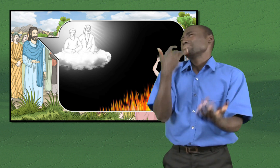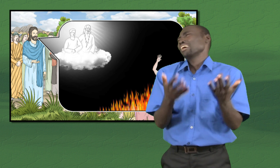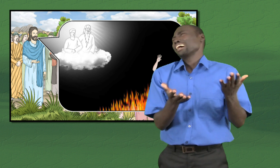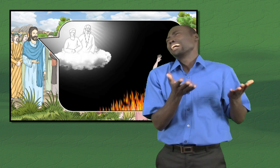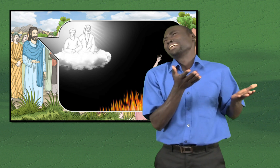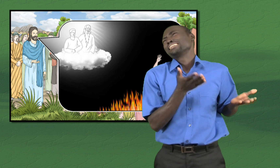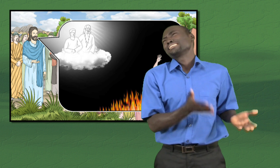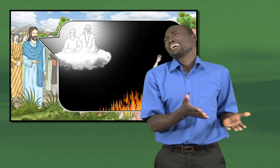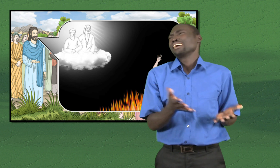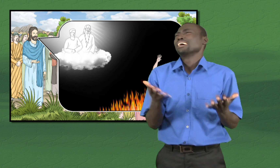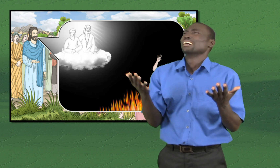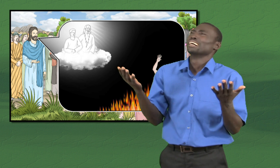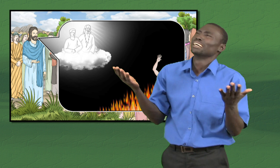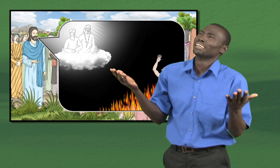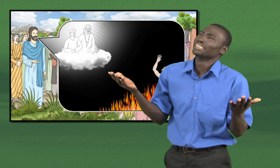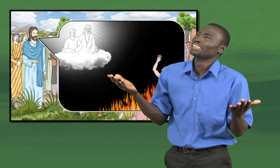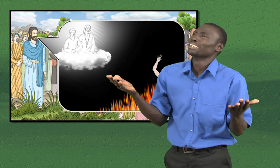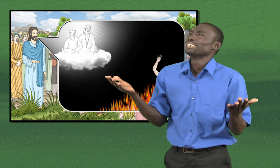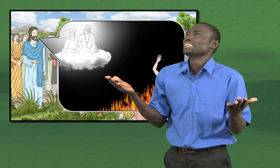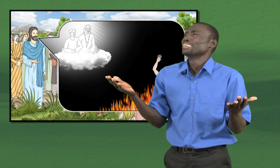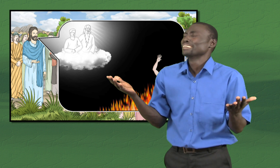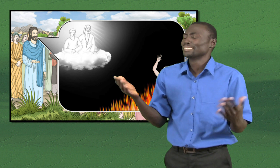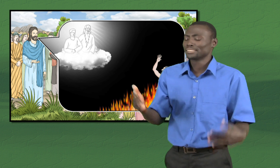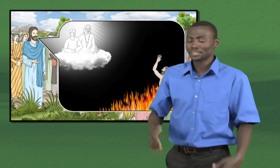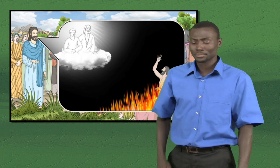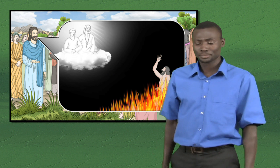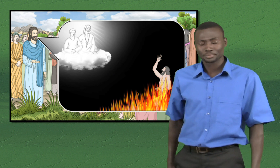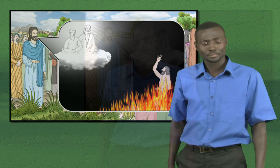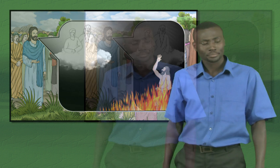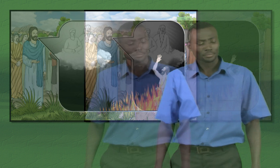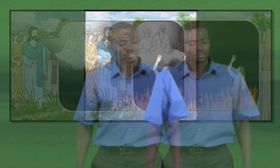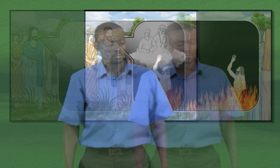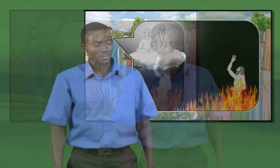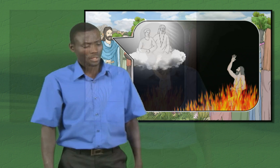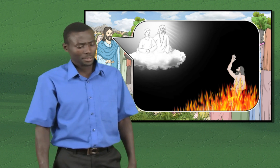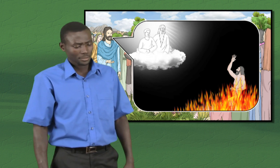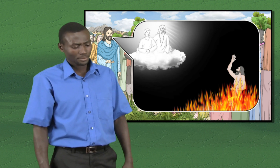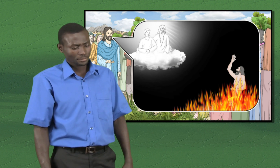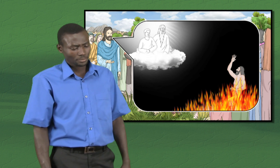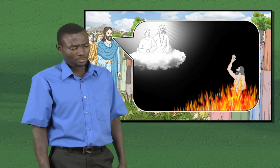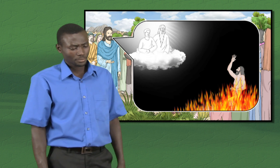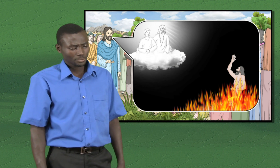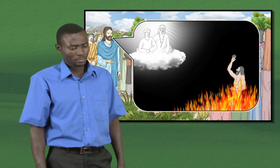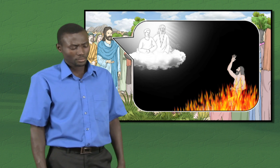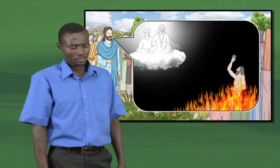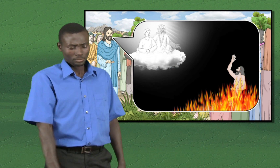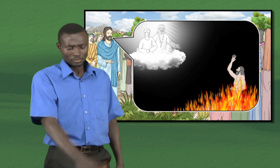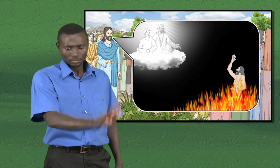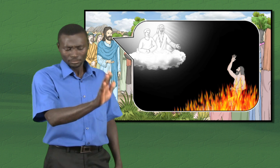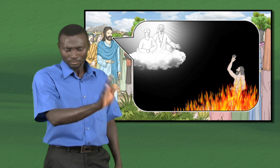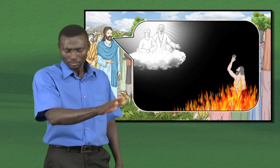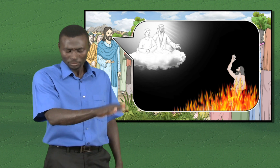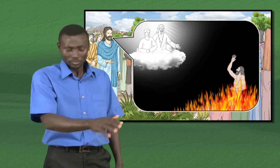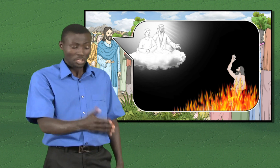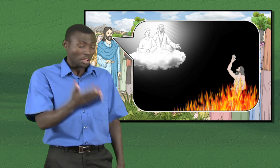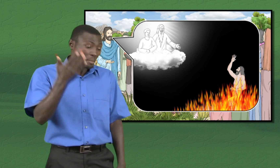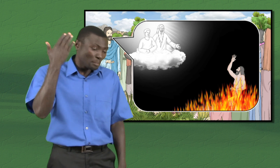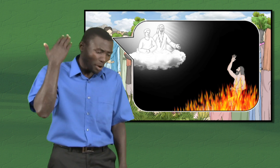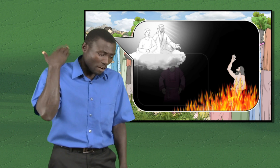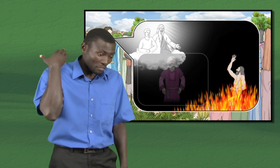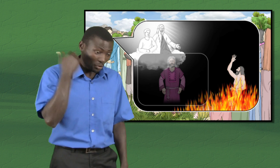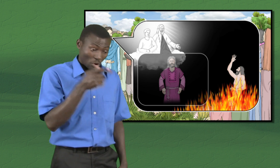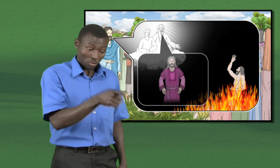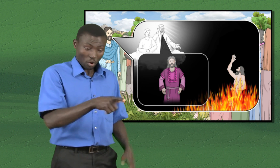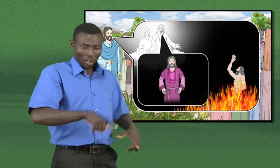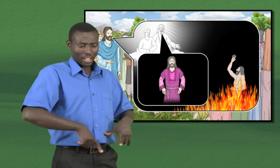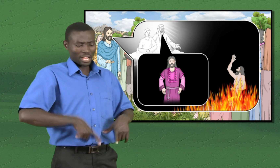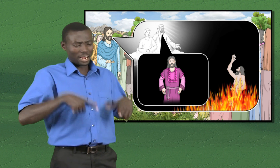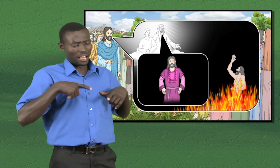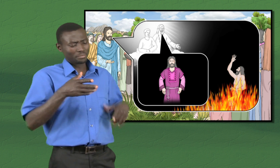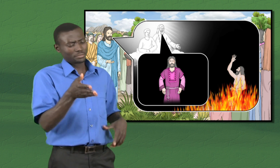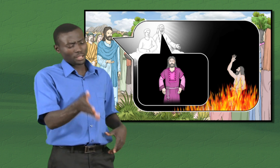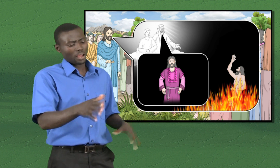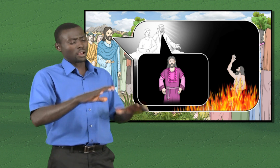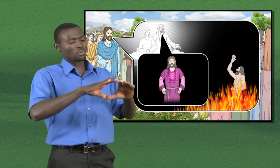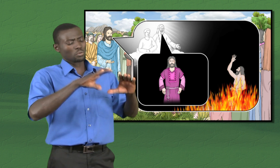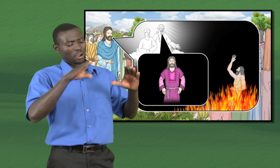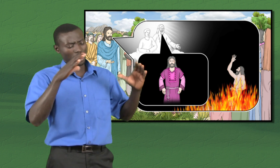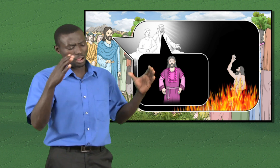For I am in agony in this fire.’